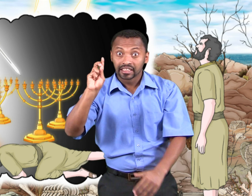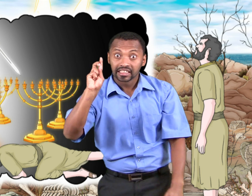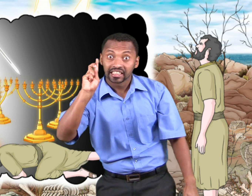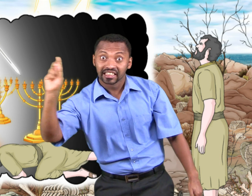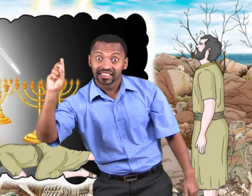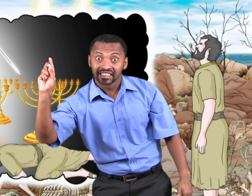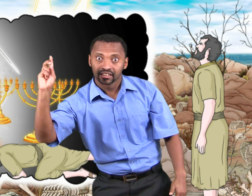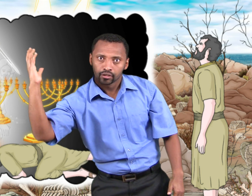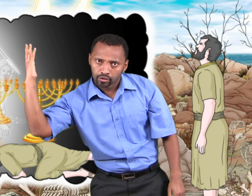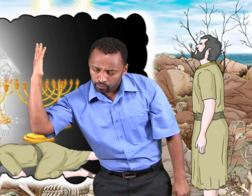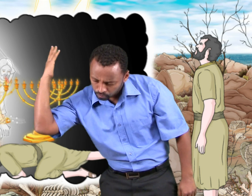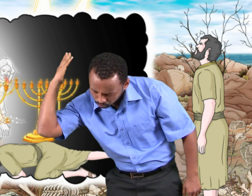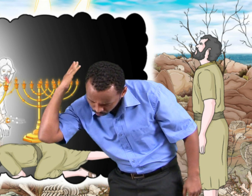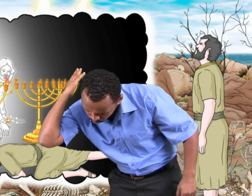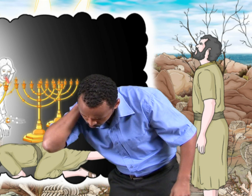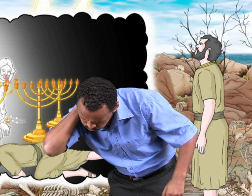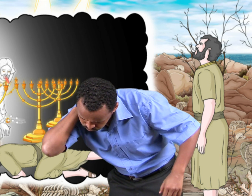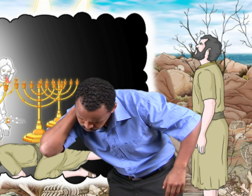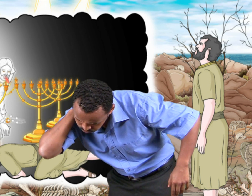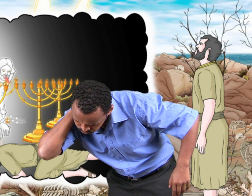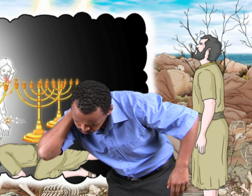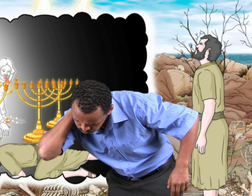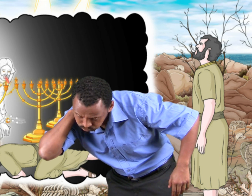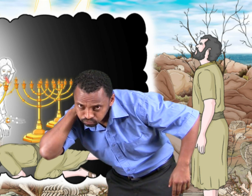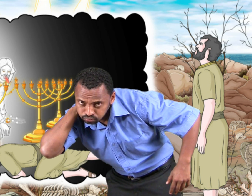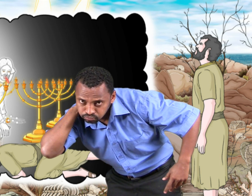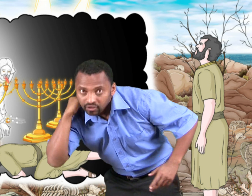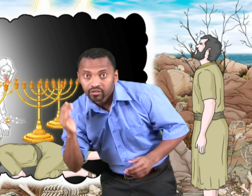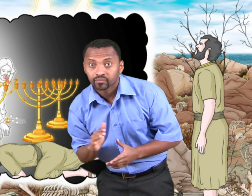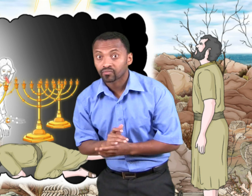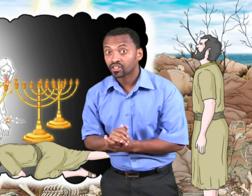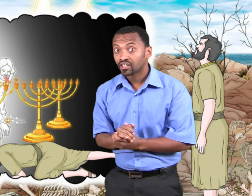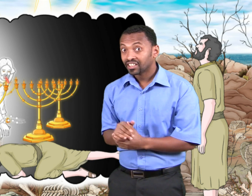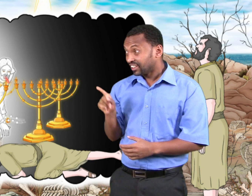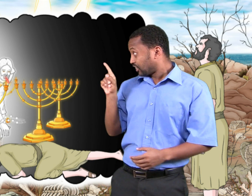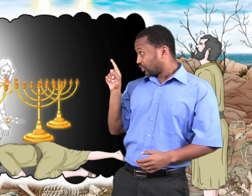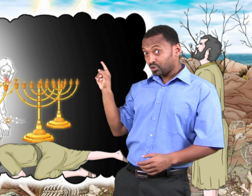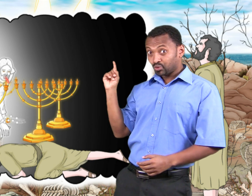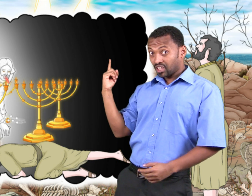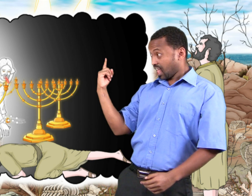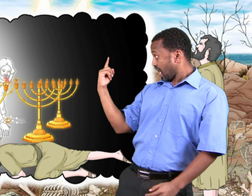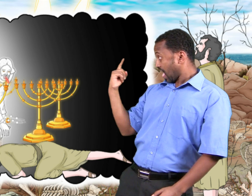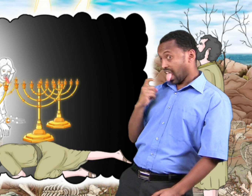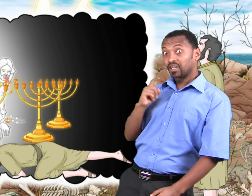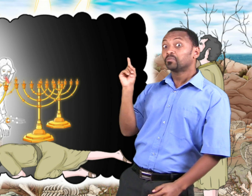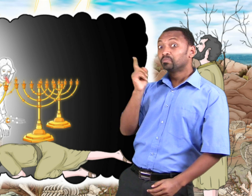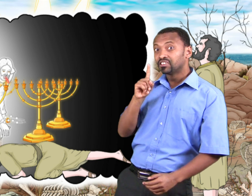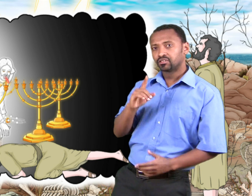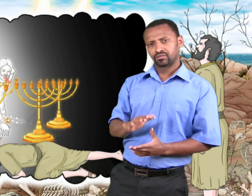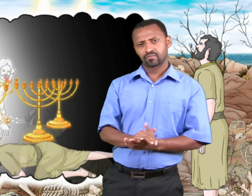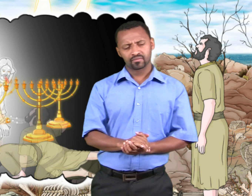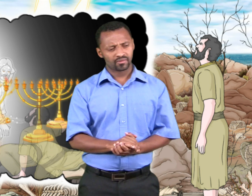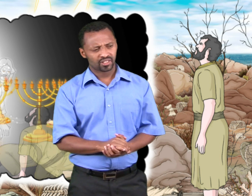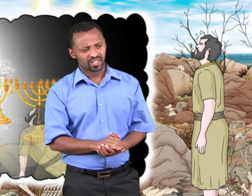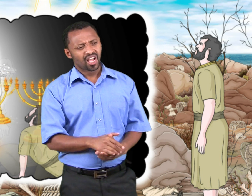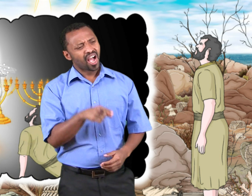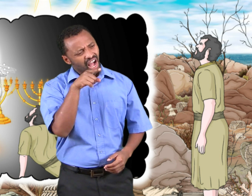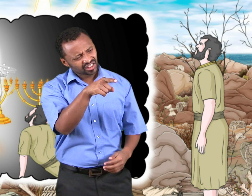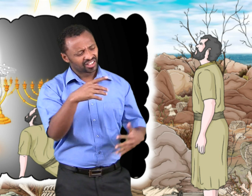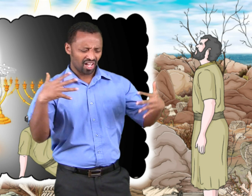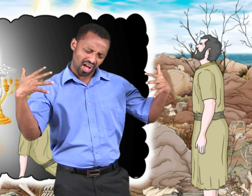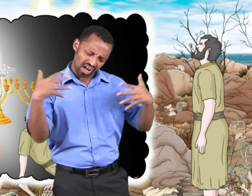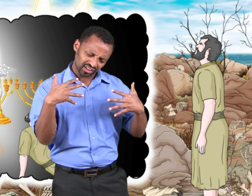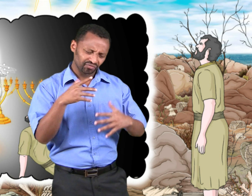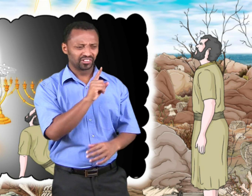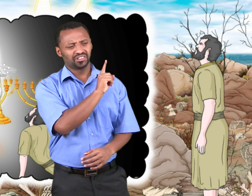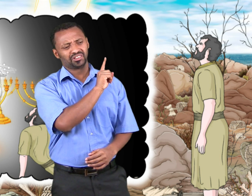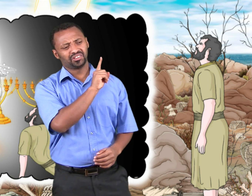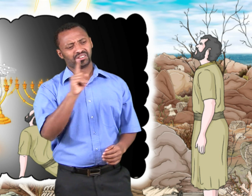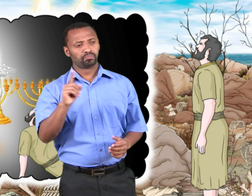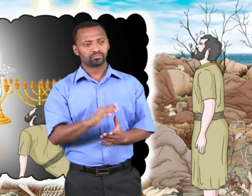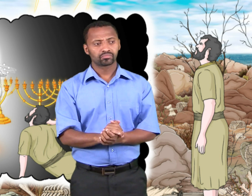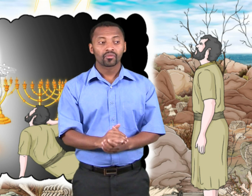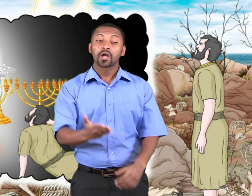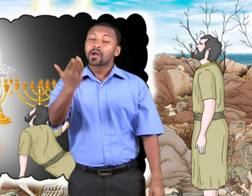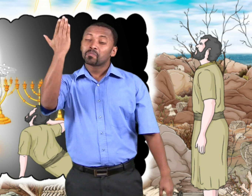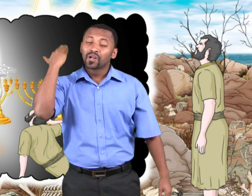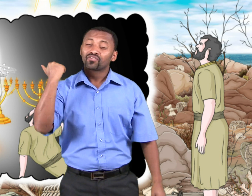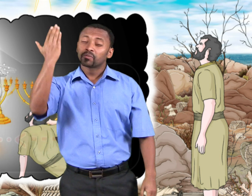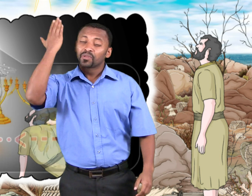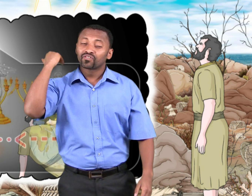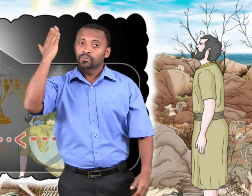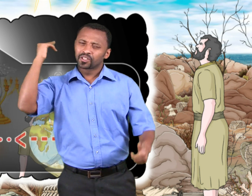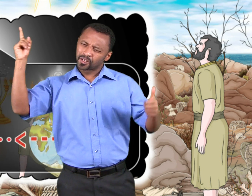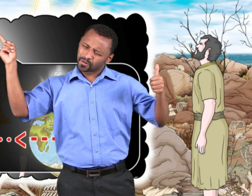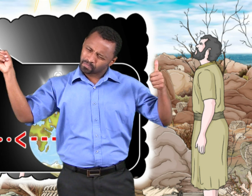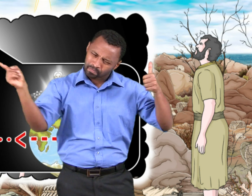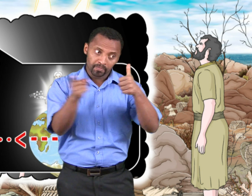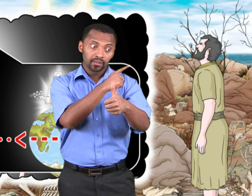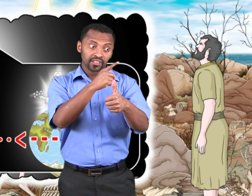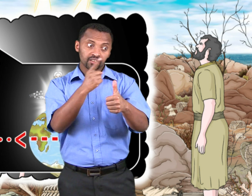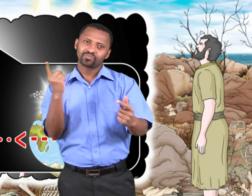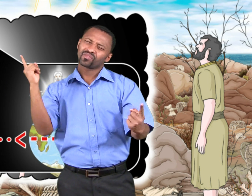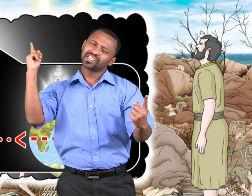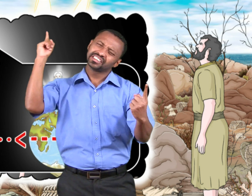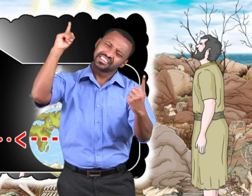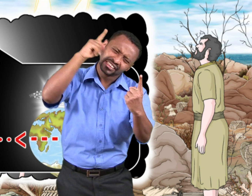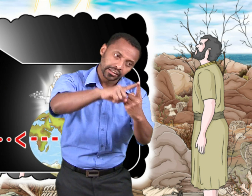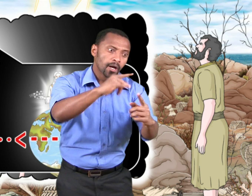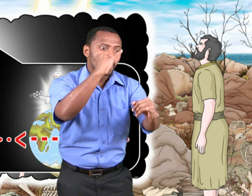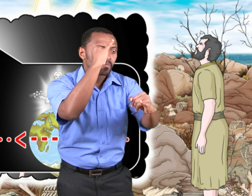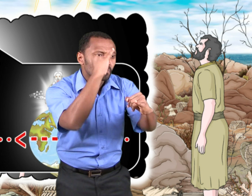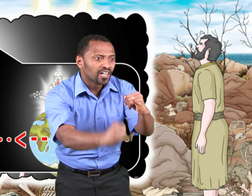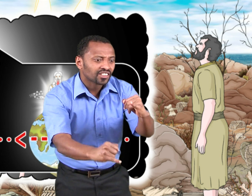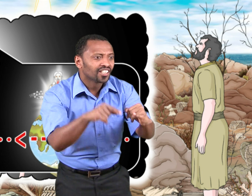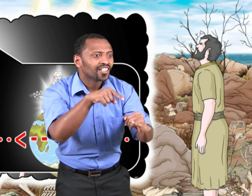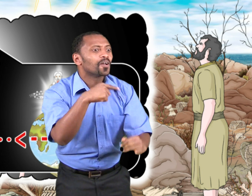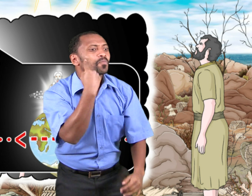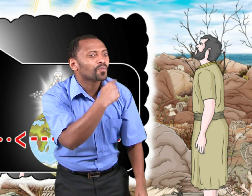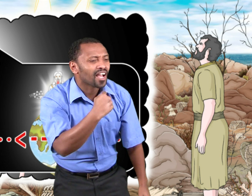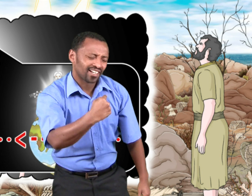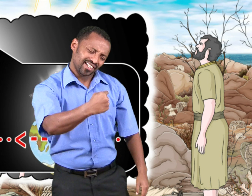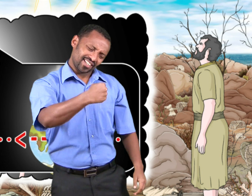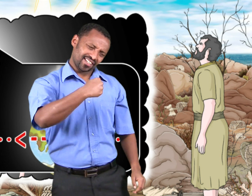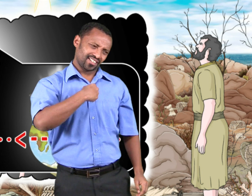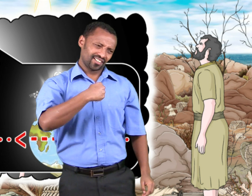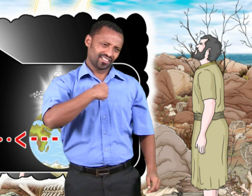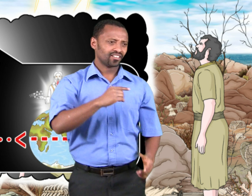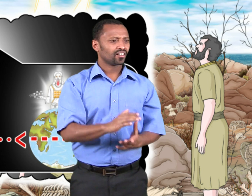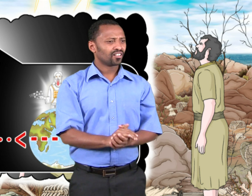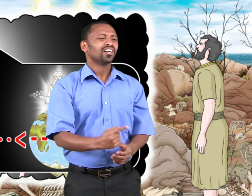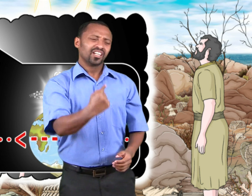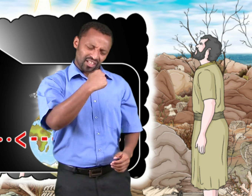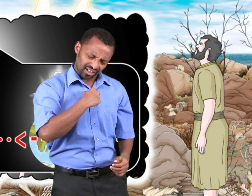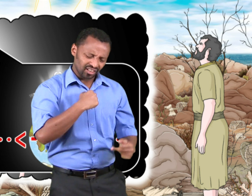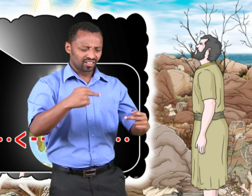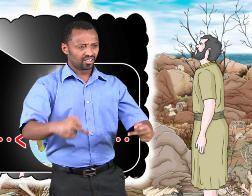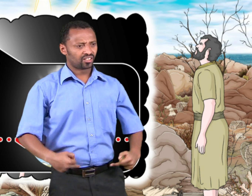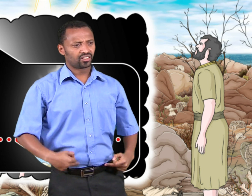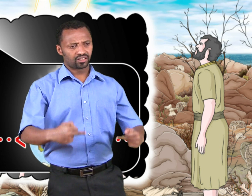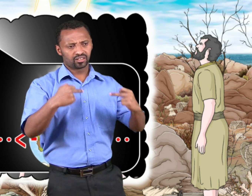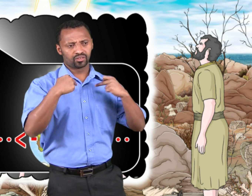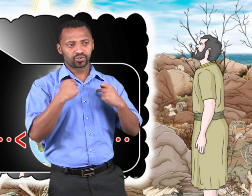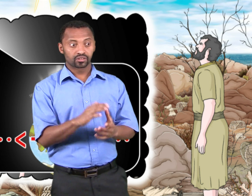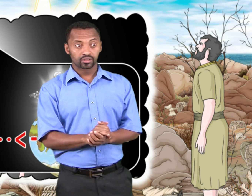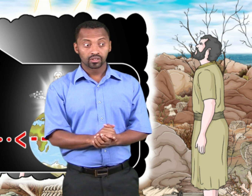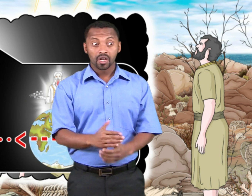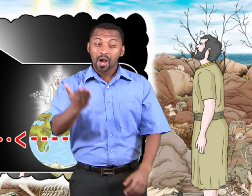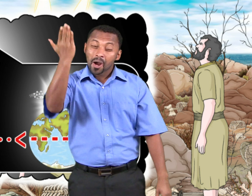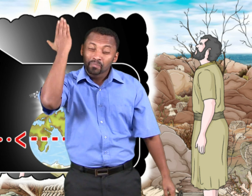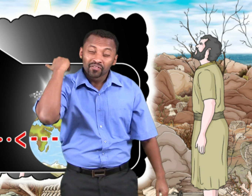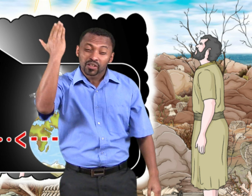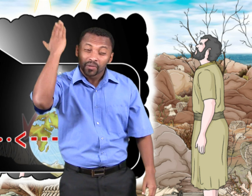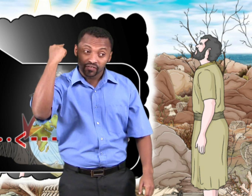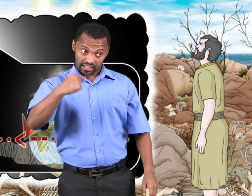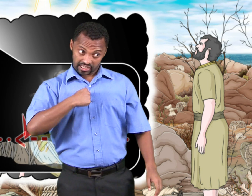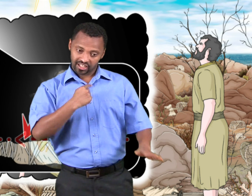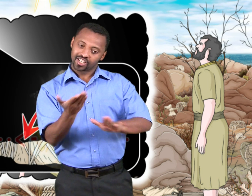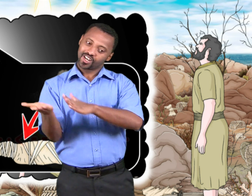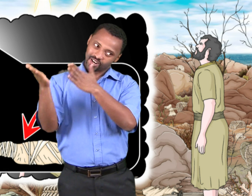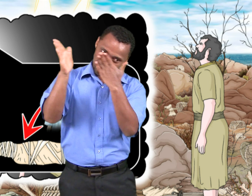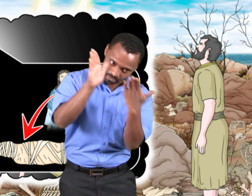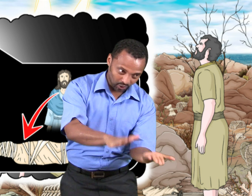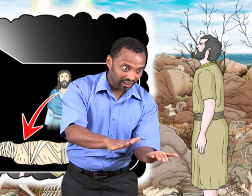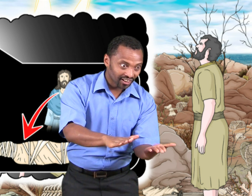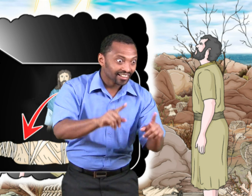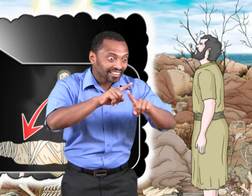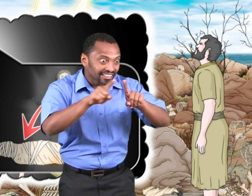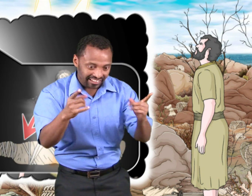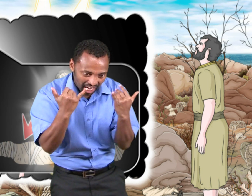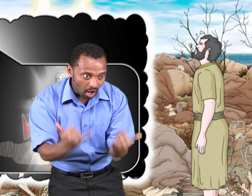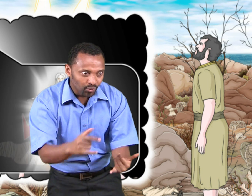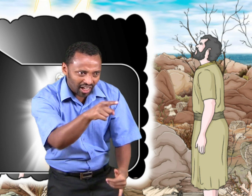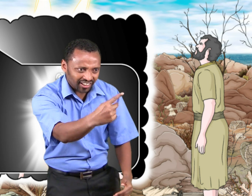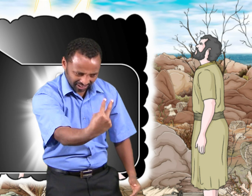But He placed His right hand on me and said, “Do not be afraid. I am the First and the Last, the Living One.